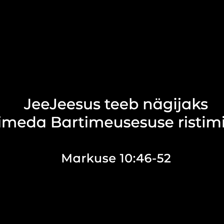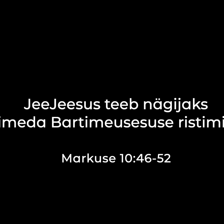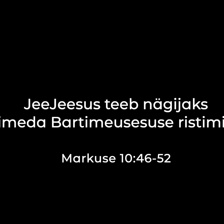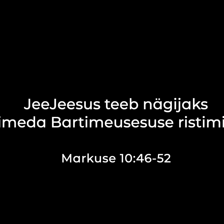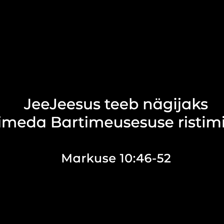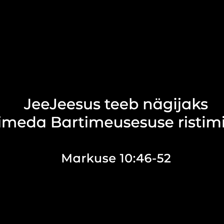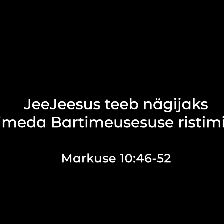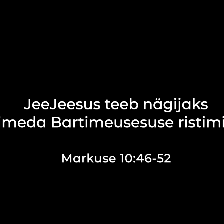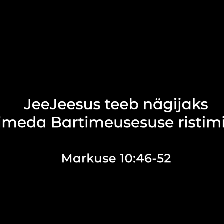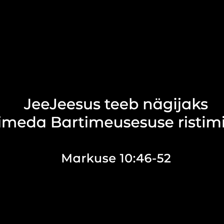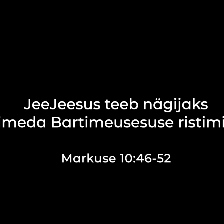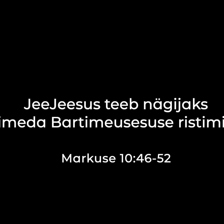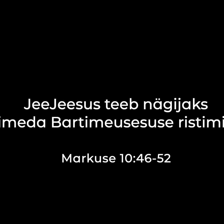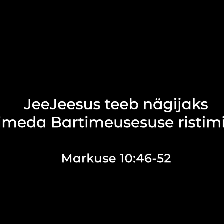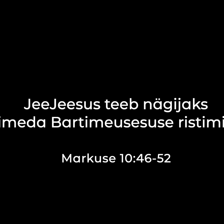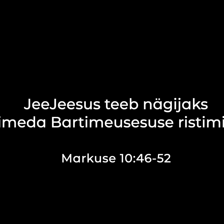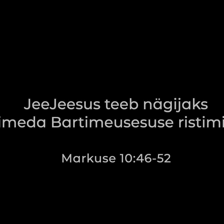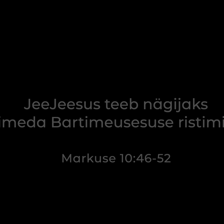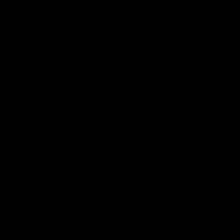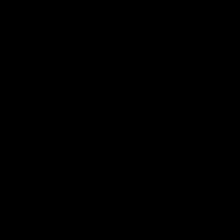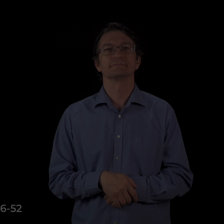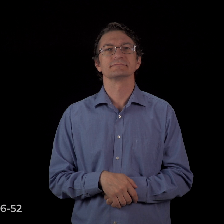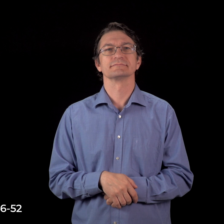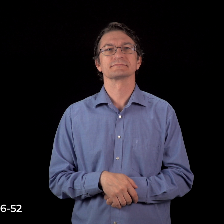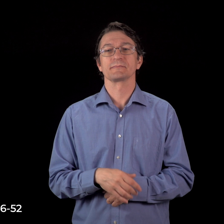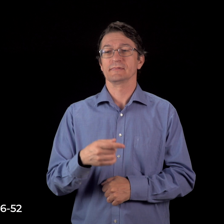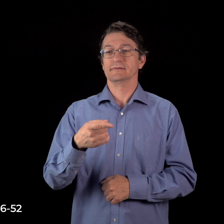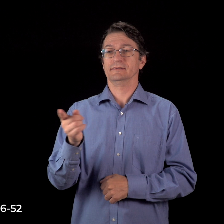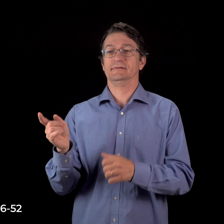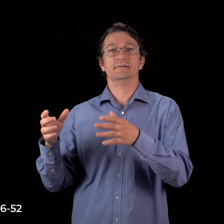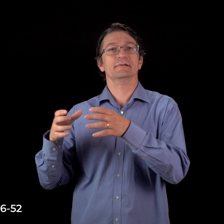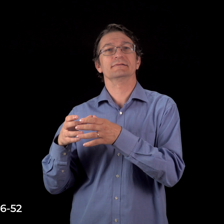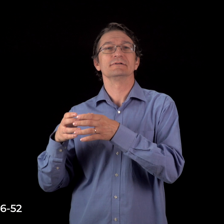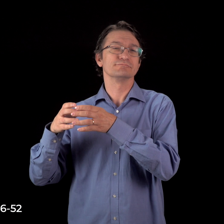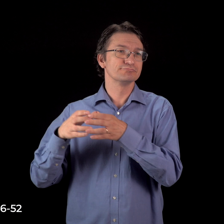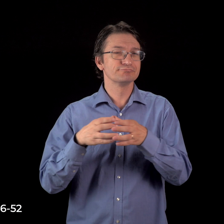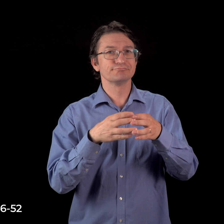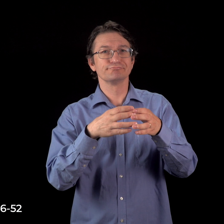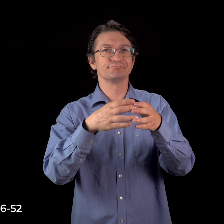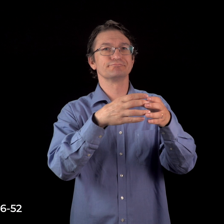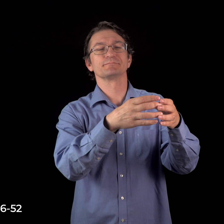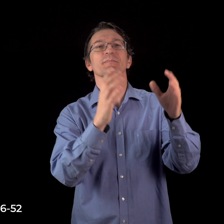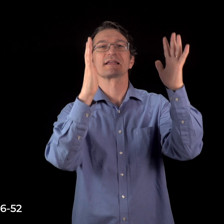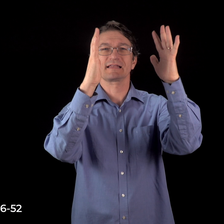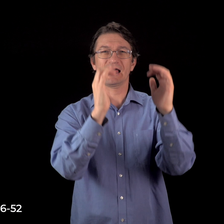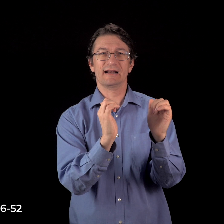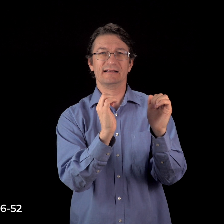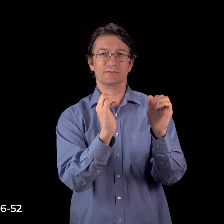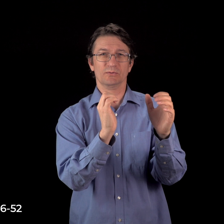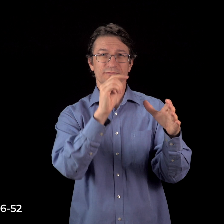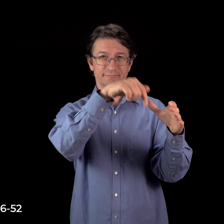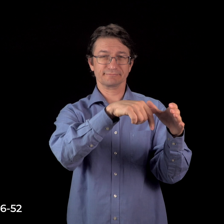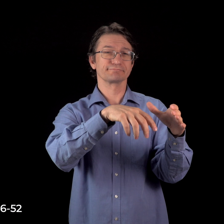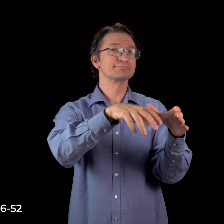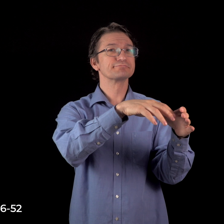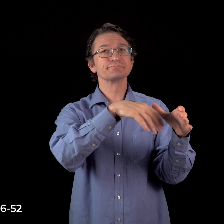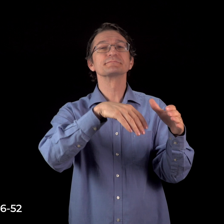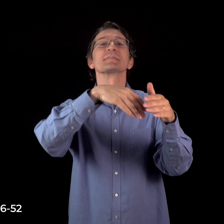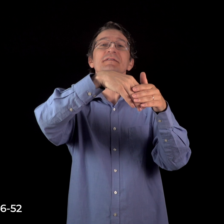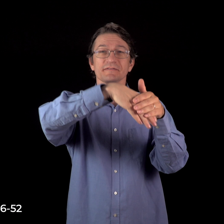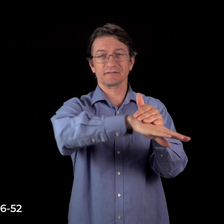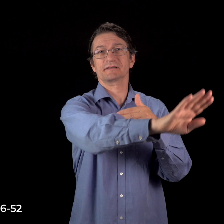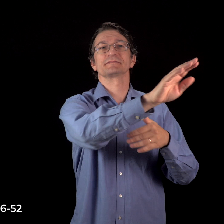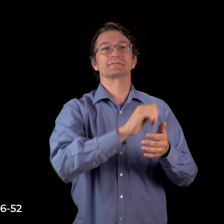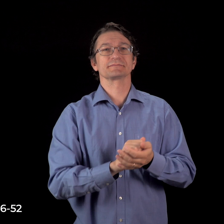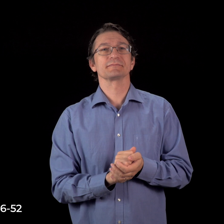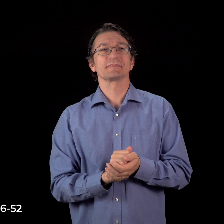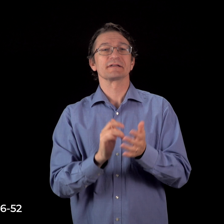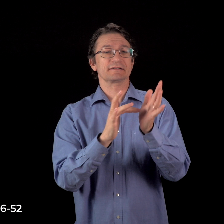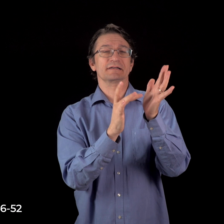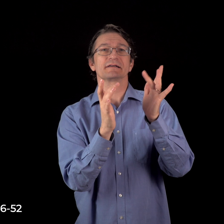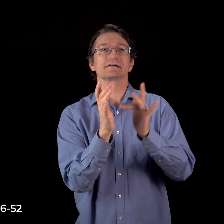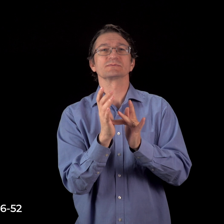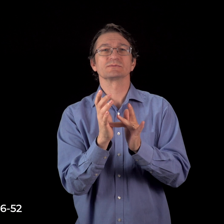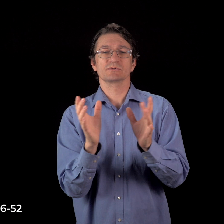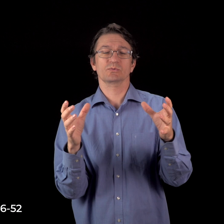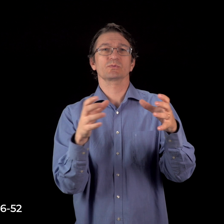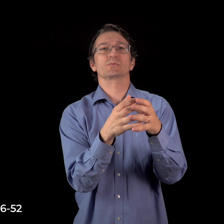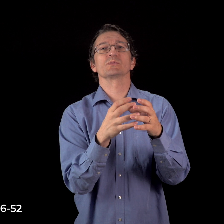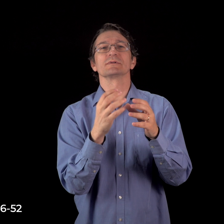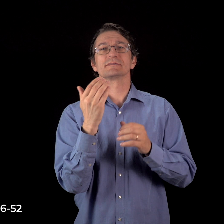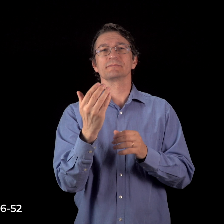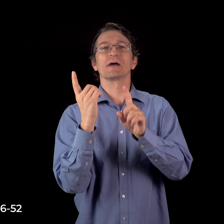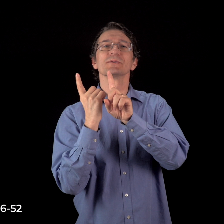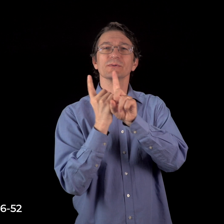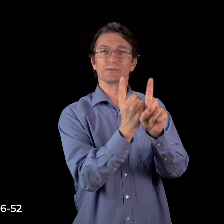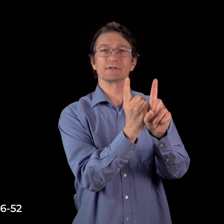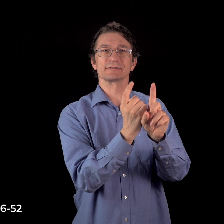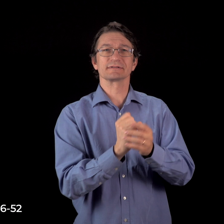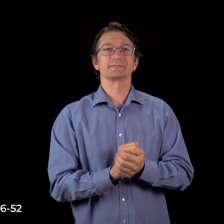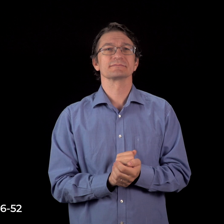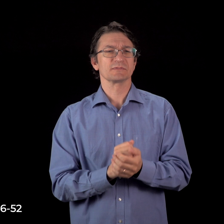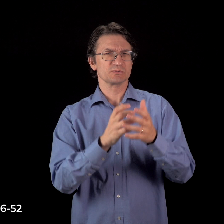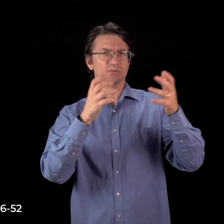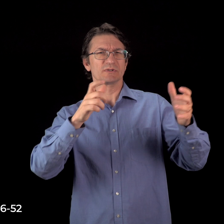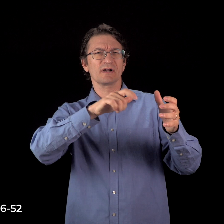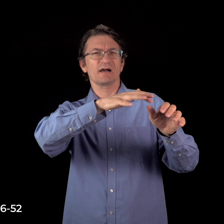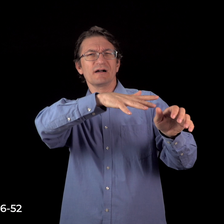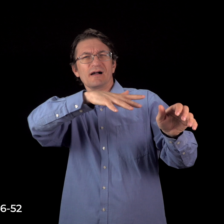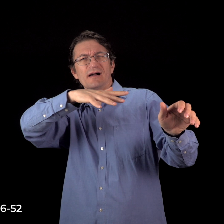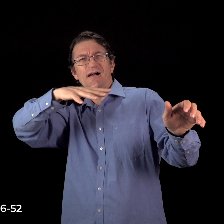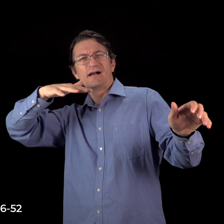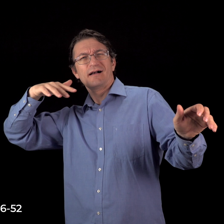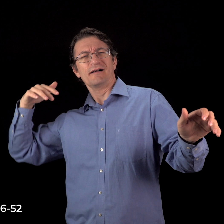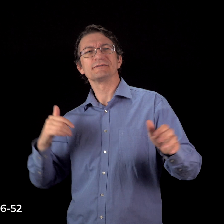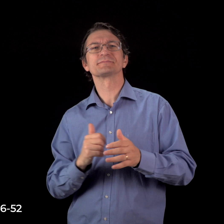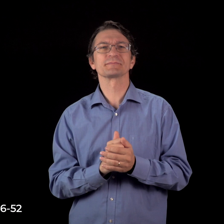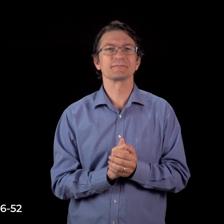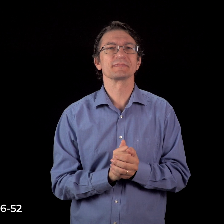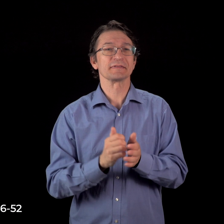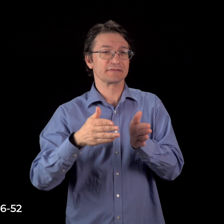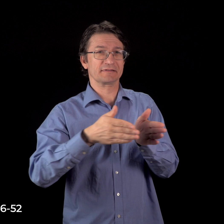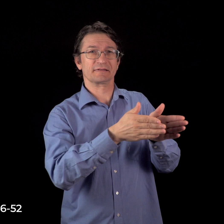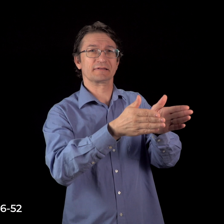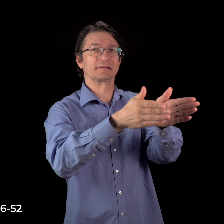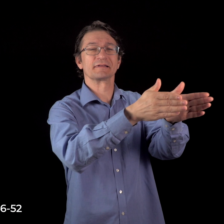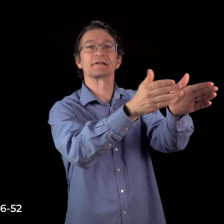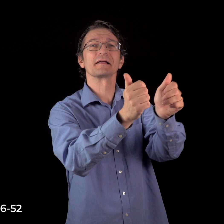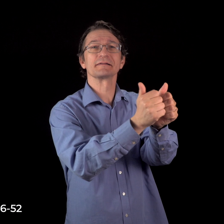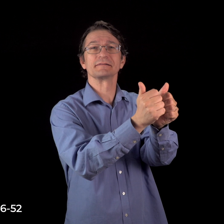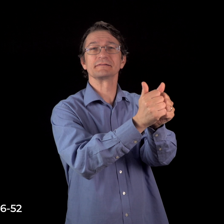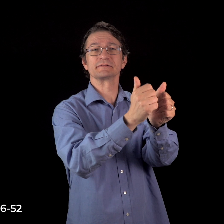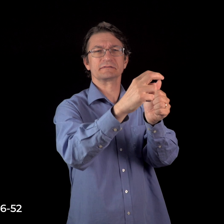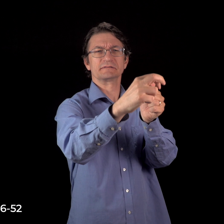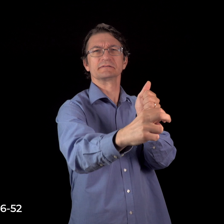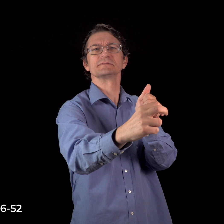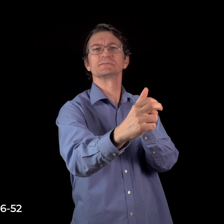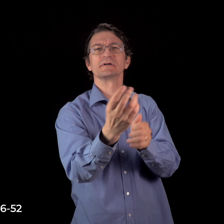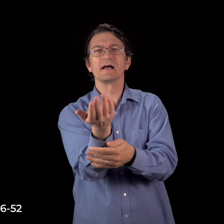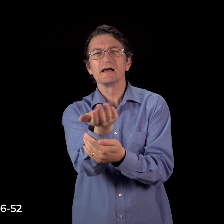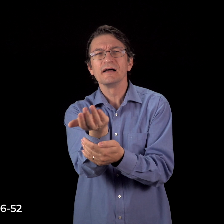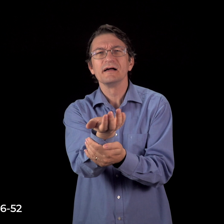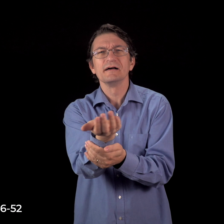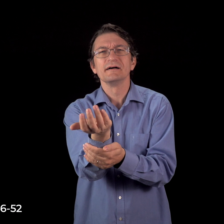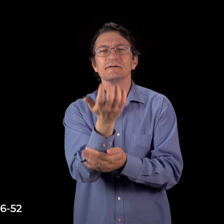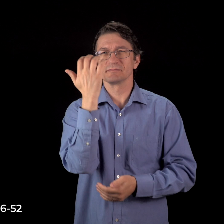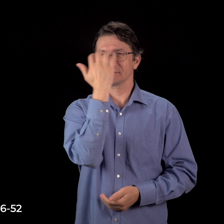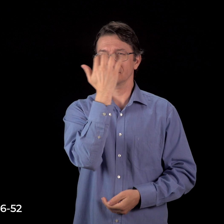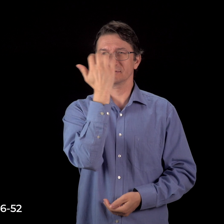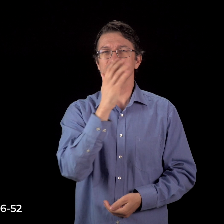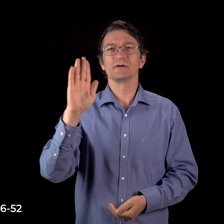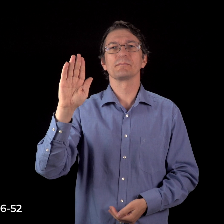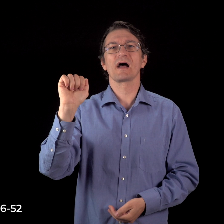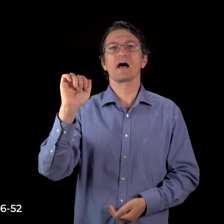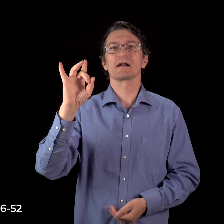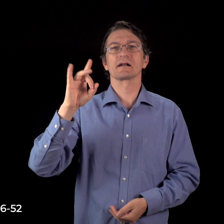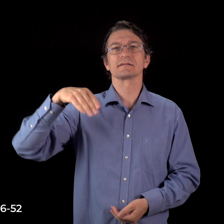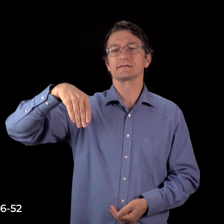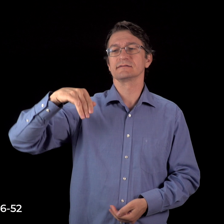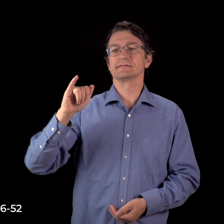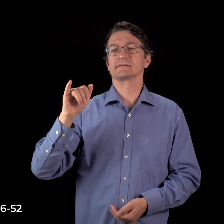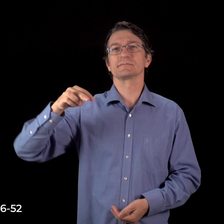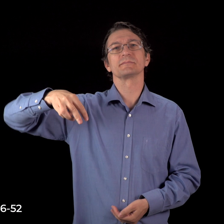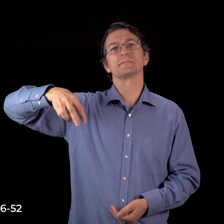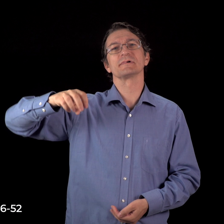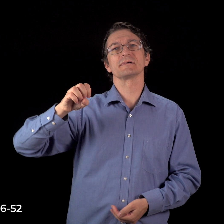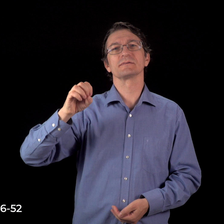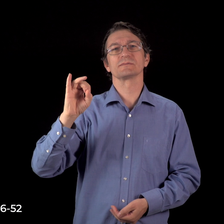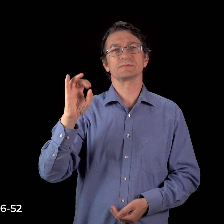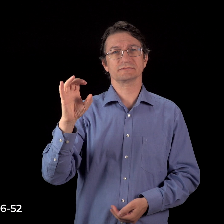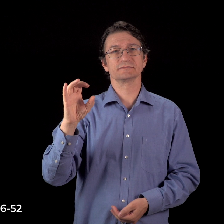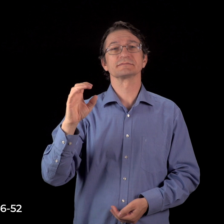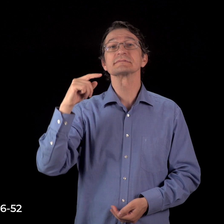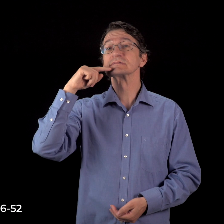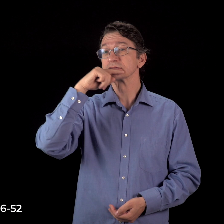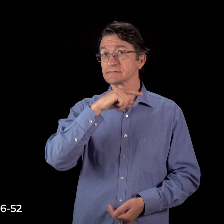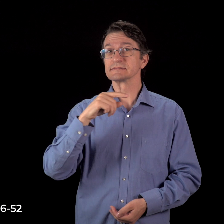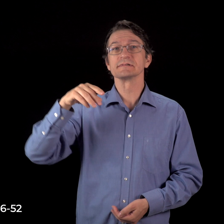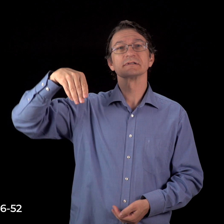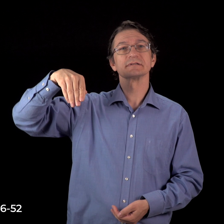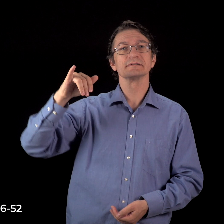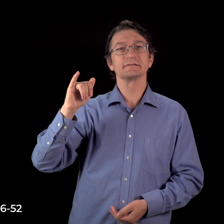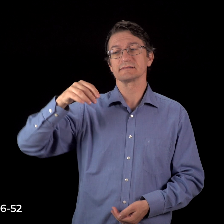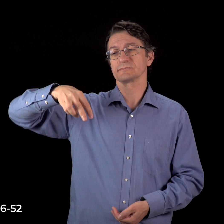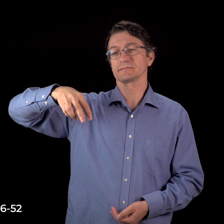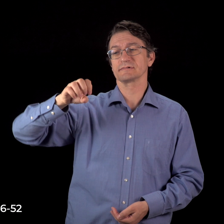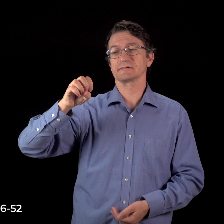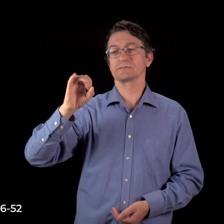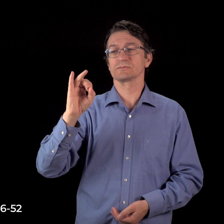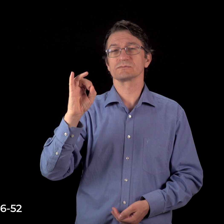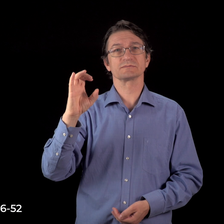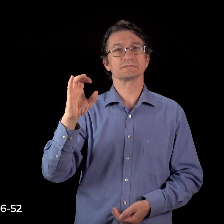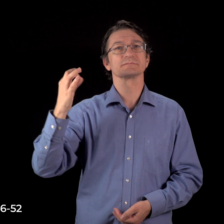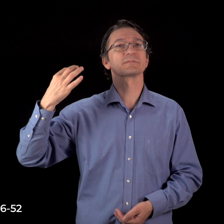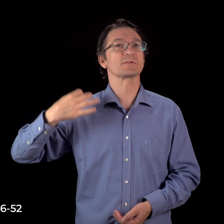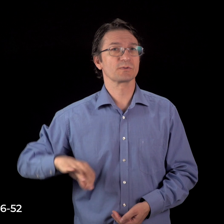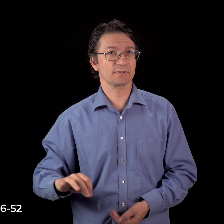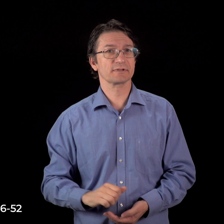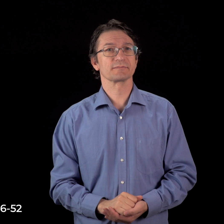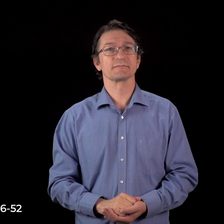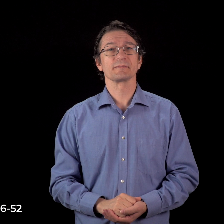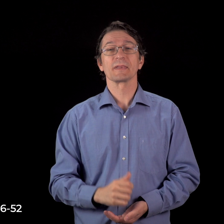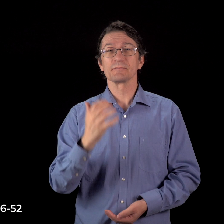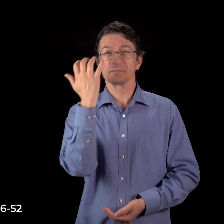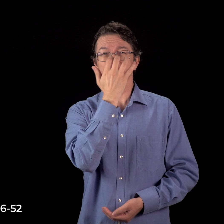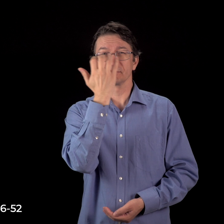And as Jesus and His disciples were leaving Jericho with a large crowd, a blind beggar named Bartimaeus, the son of Timaeus, was sitting beside the road.